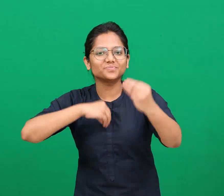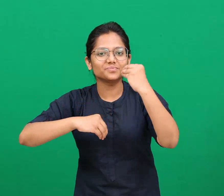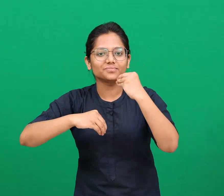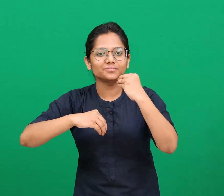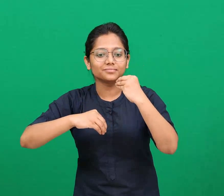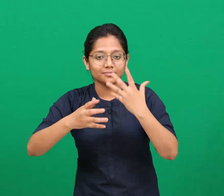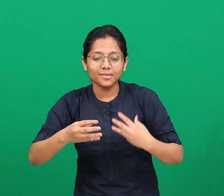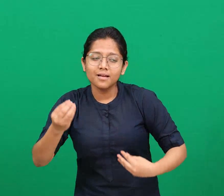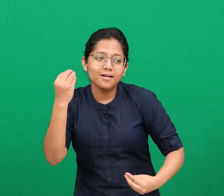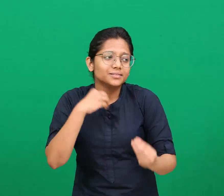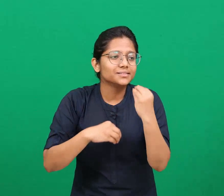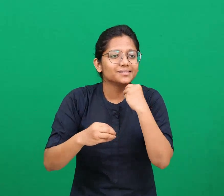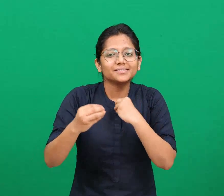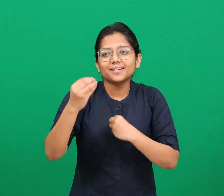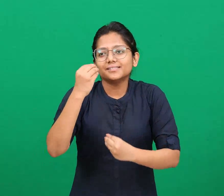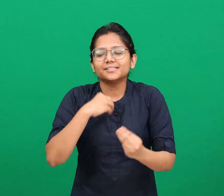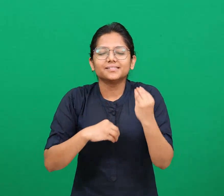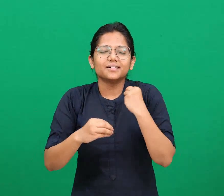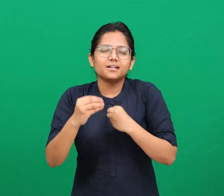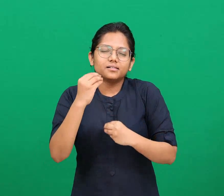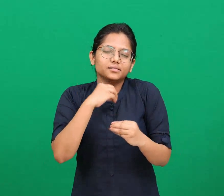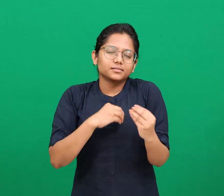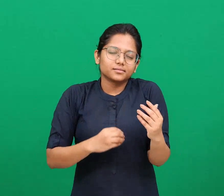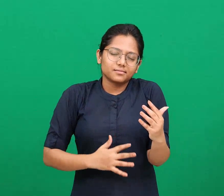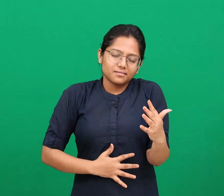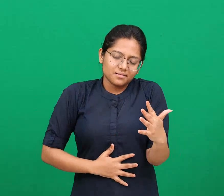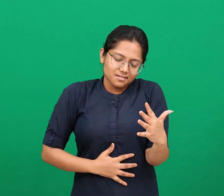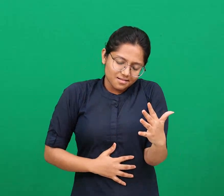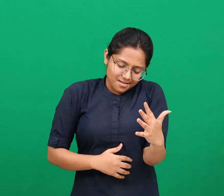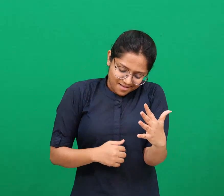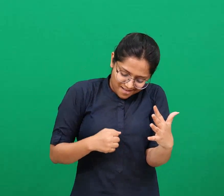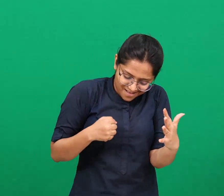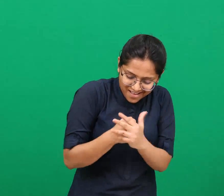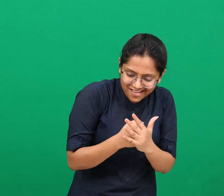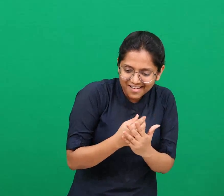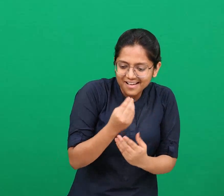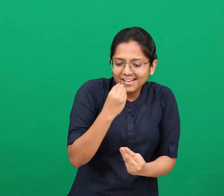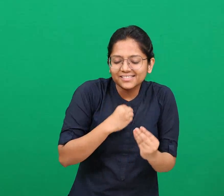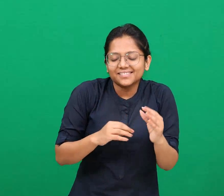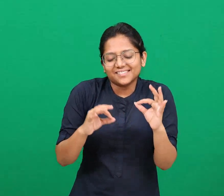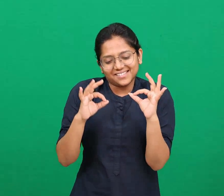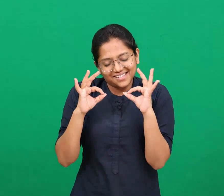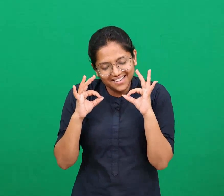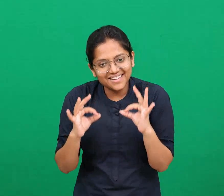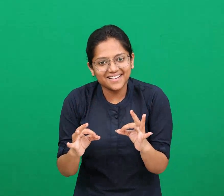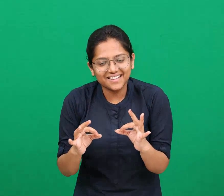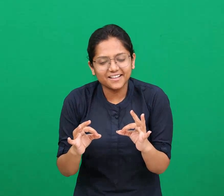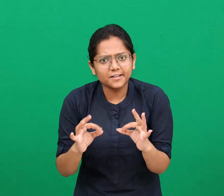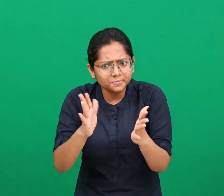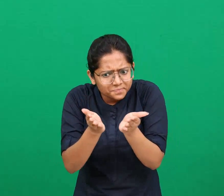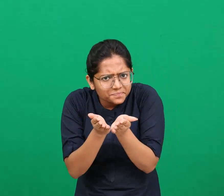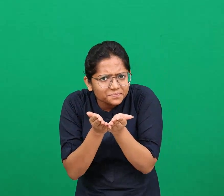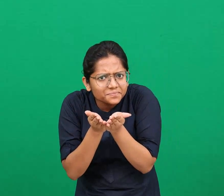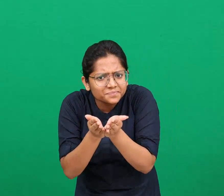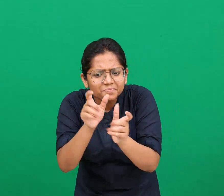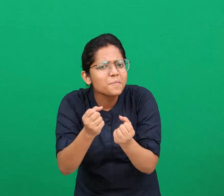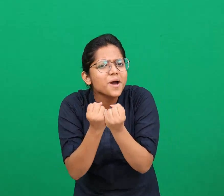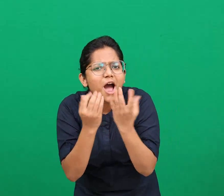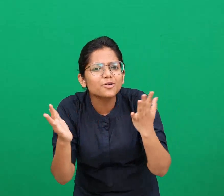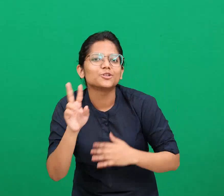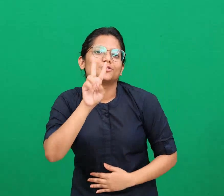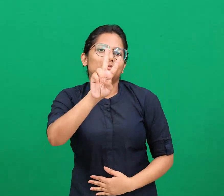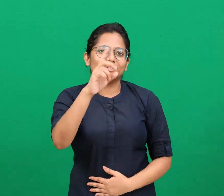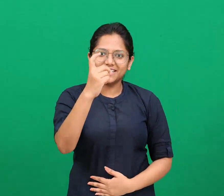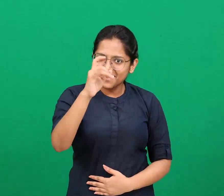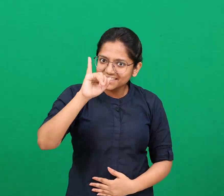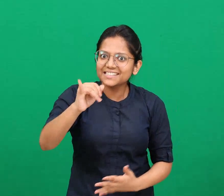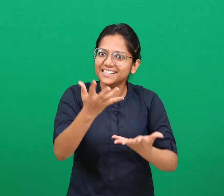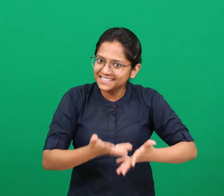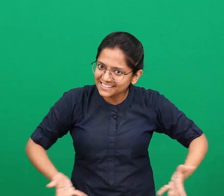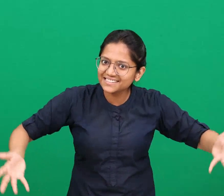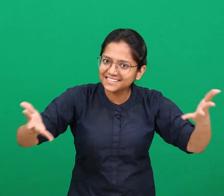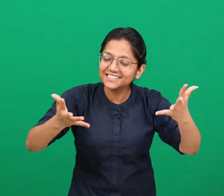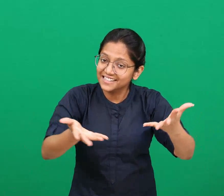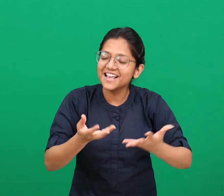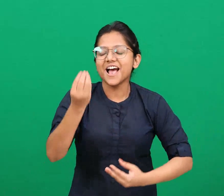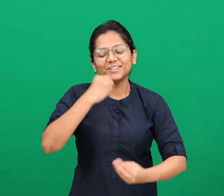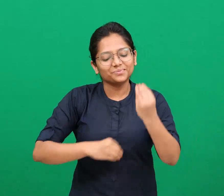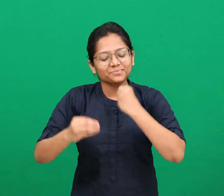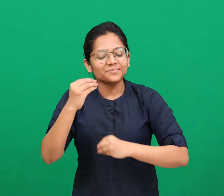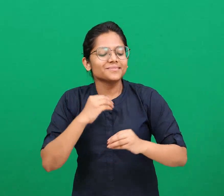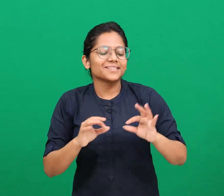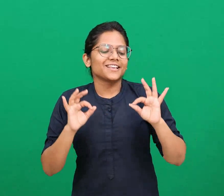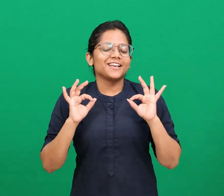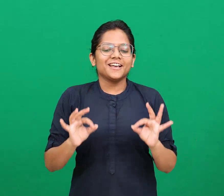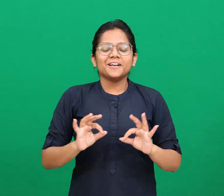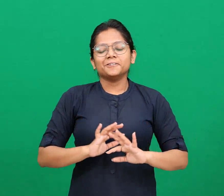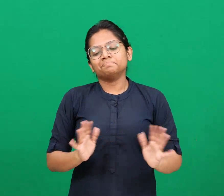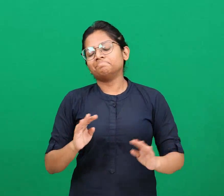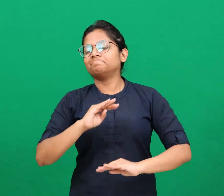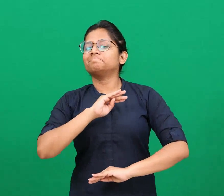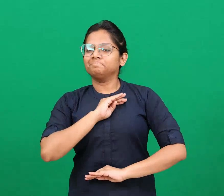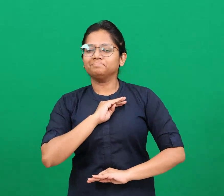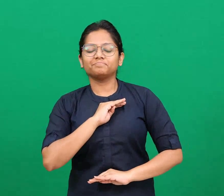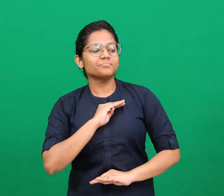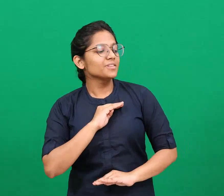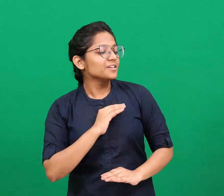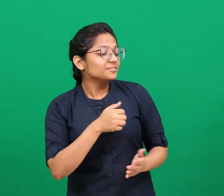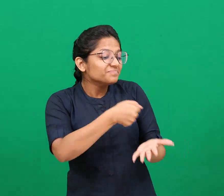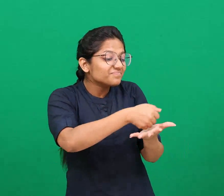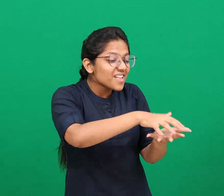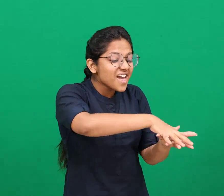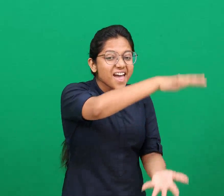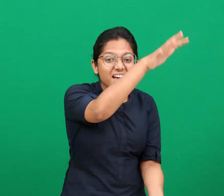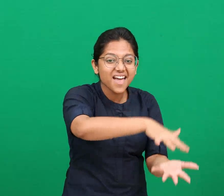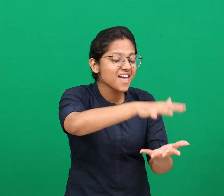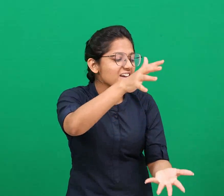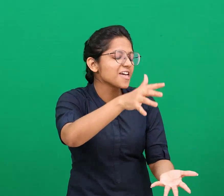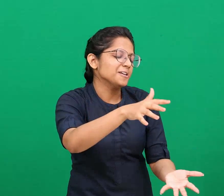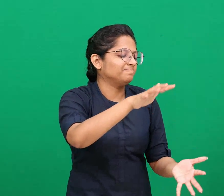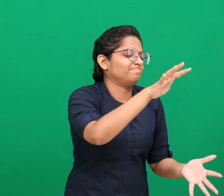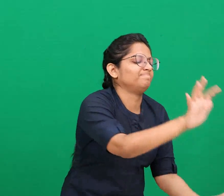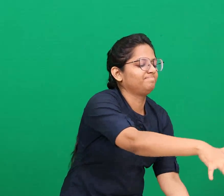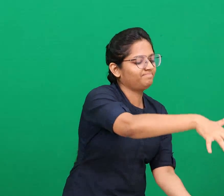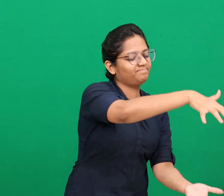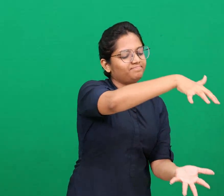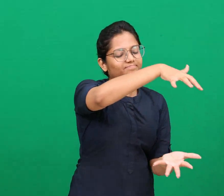In all, there were 276 of us on board.